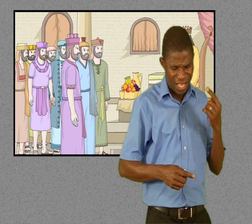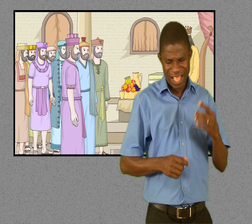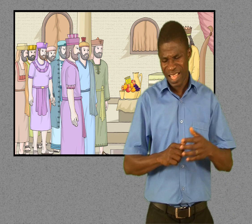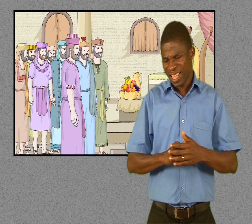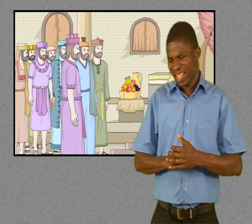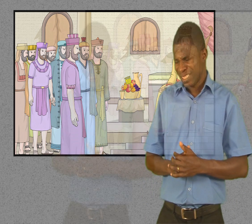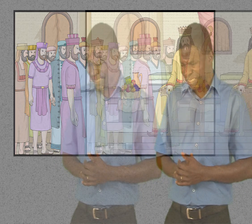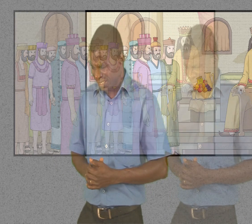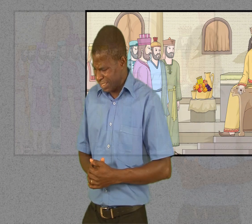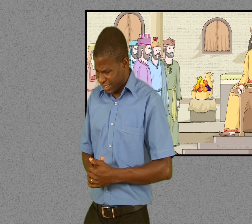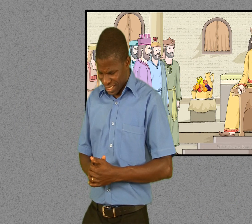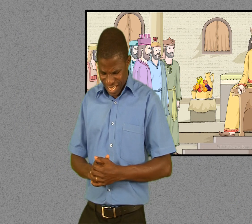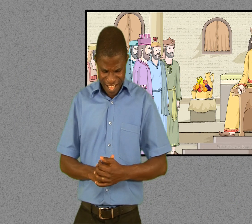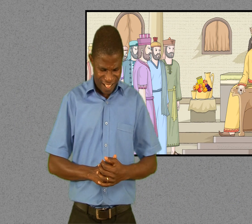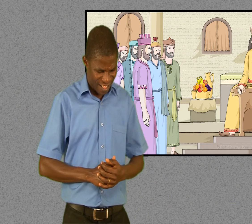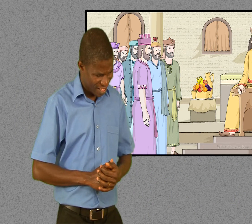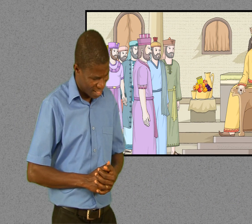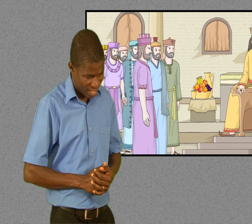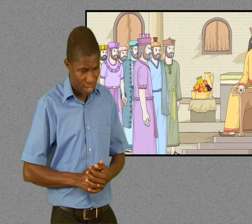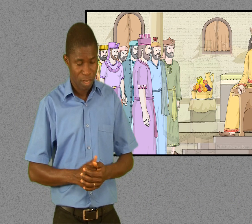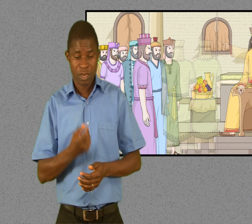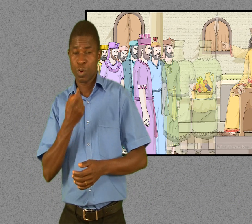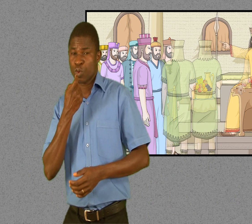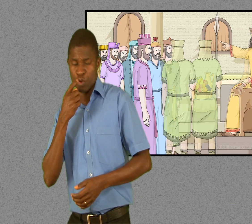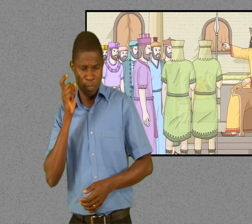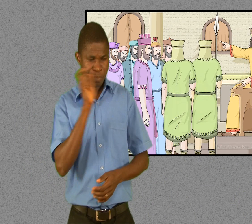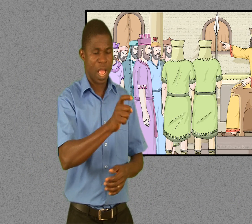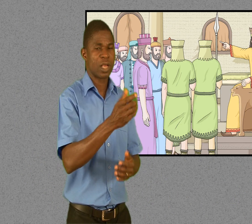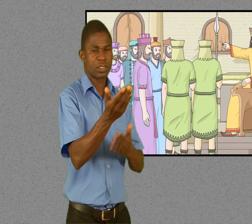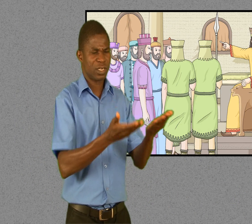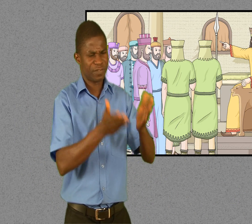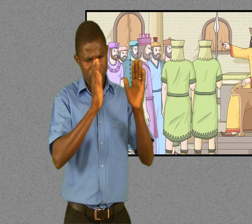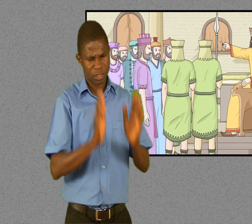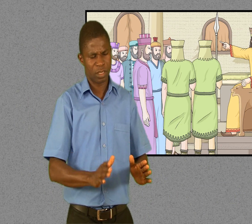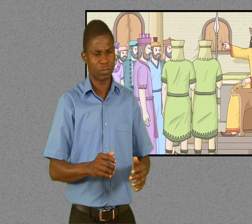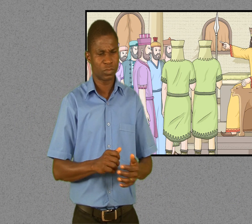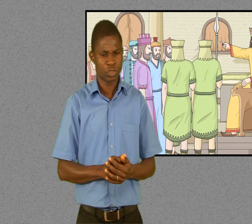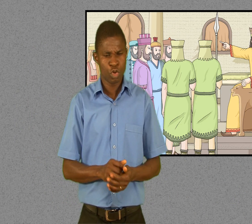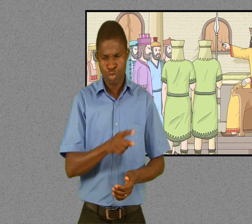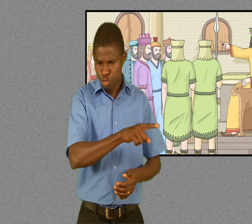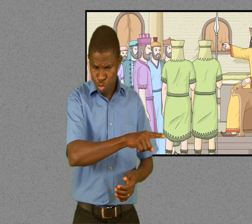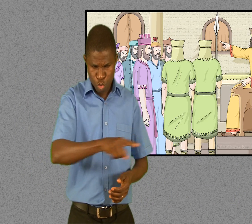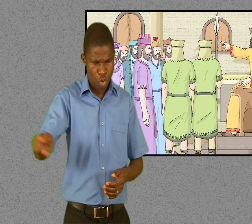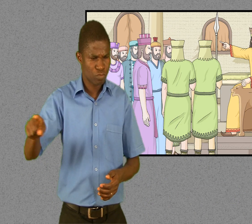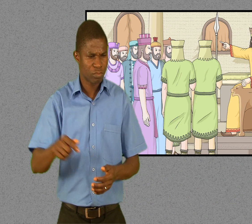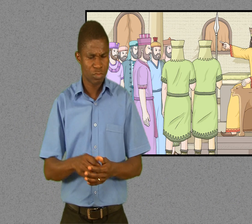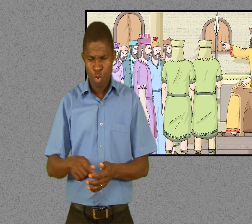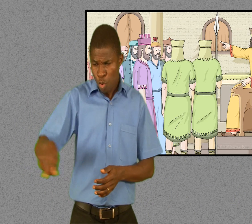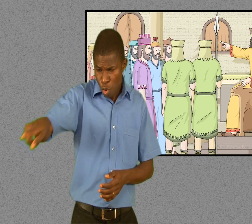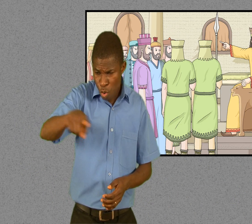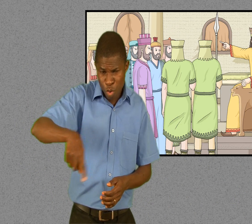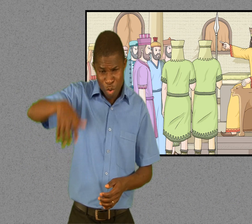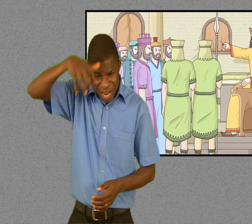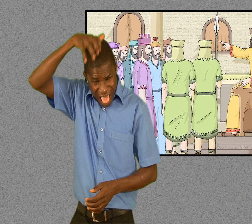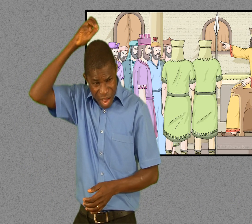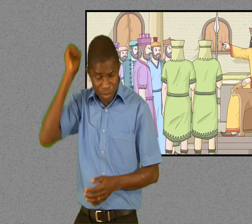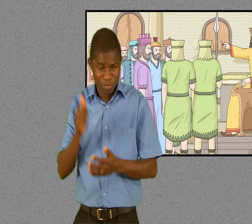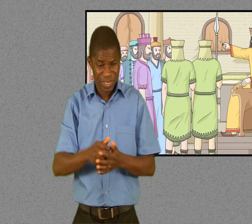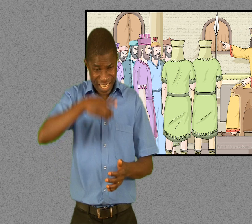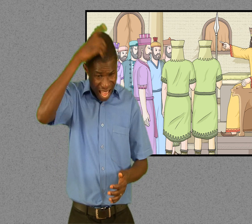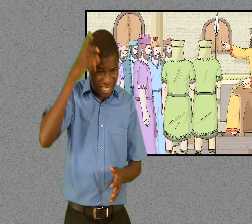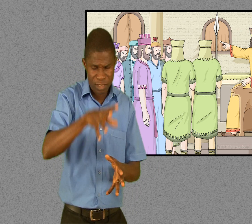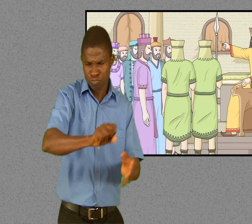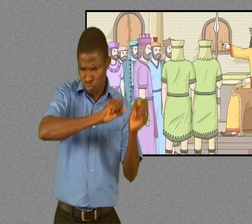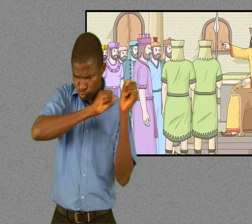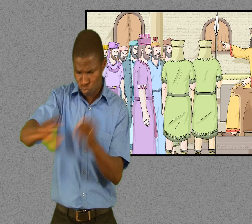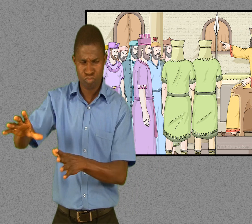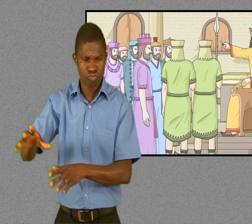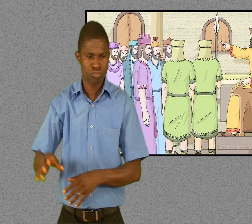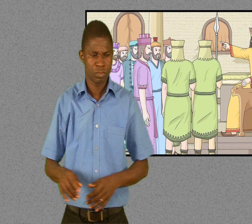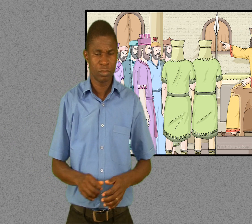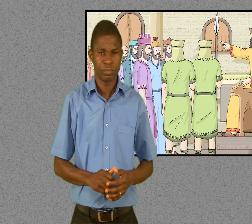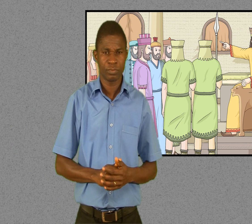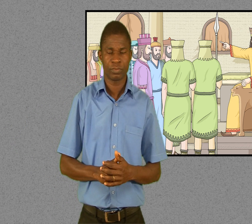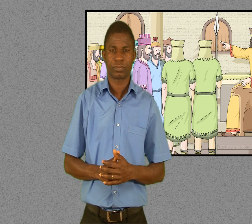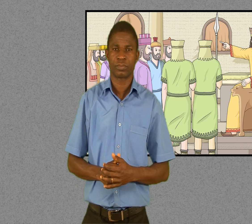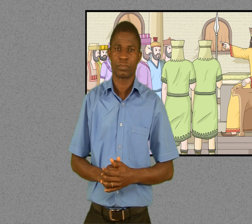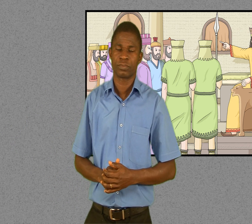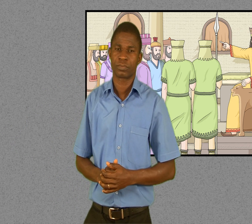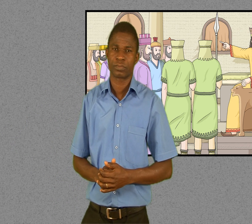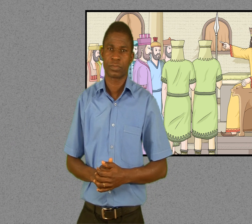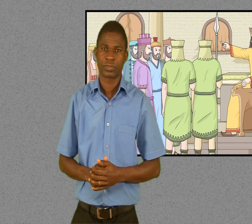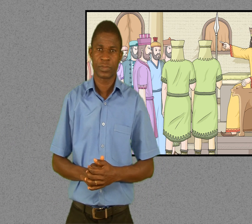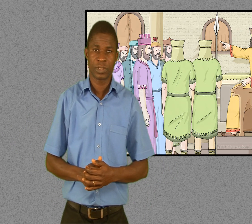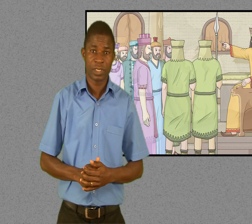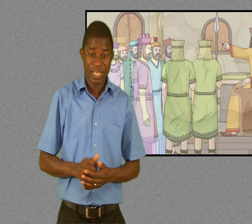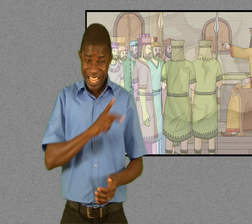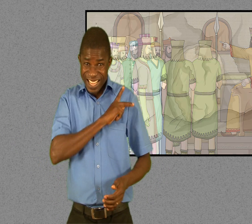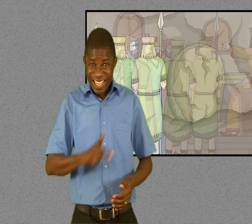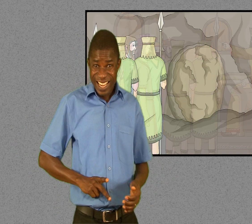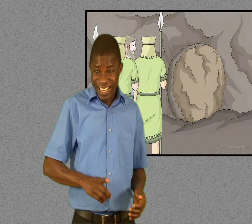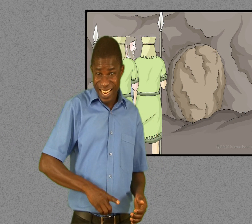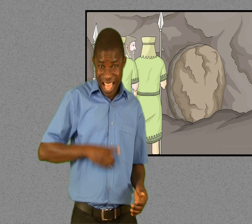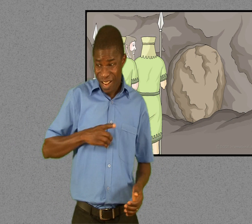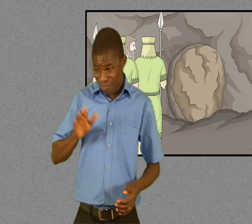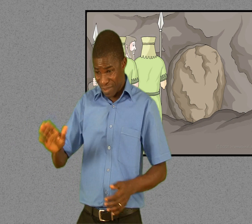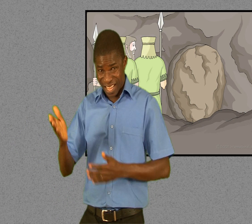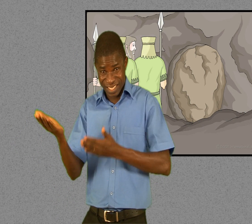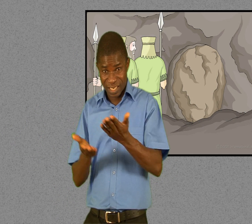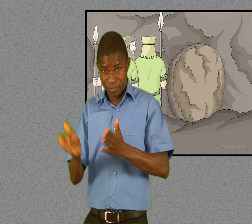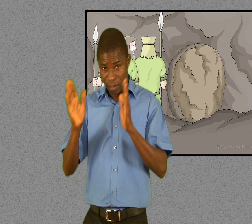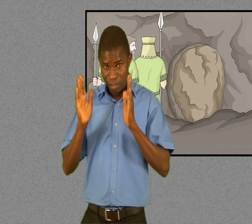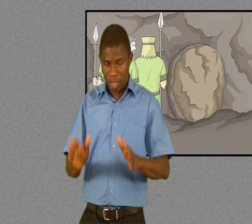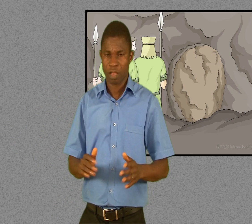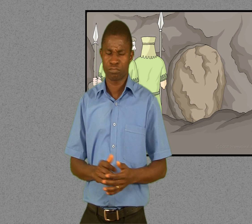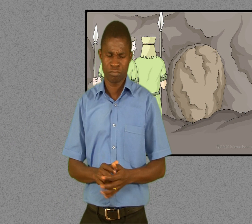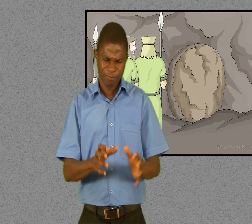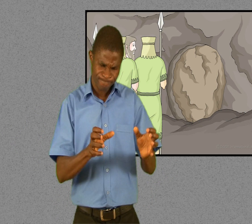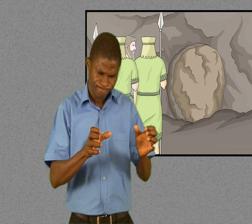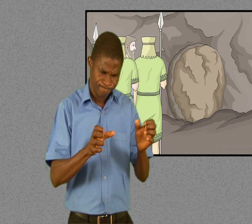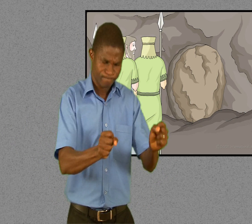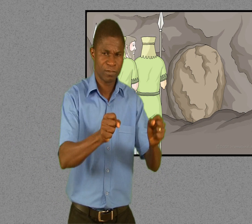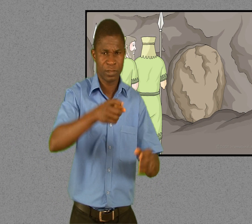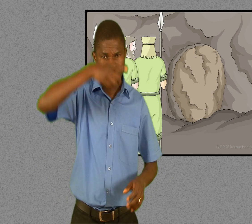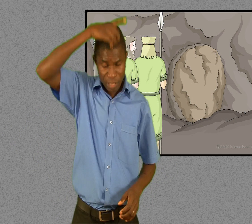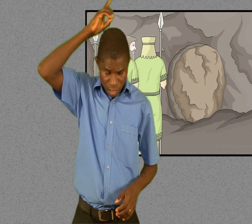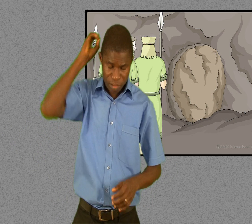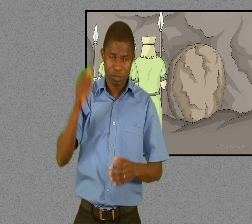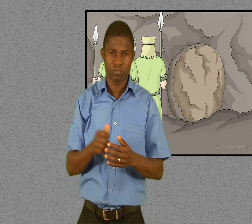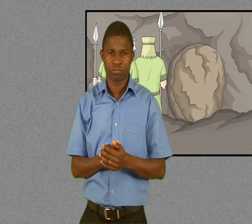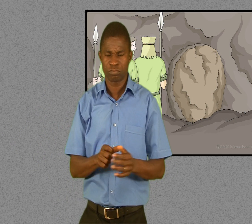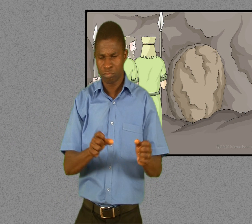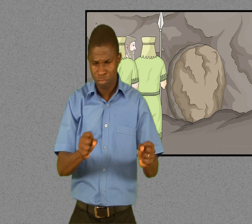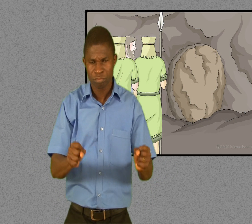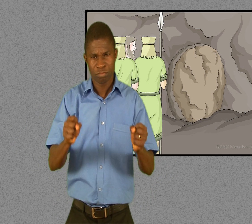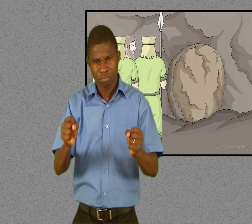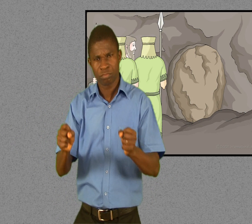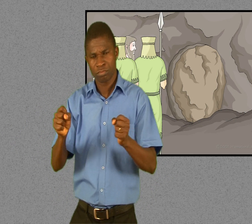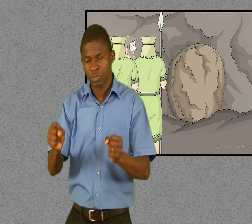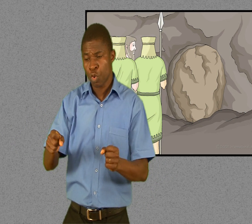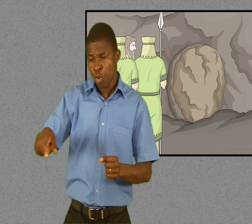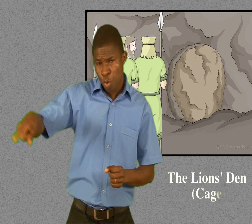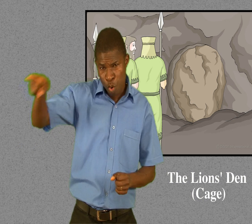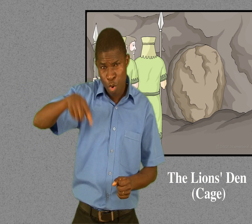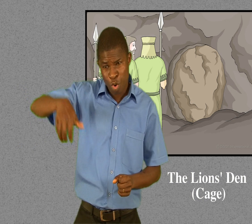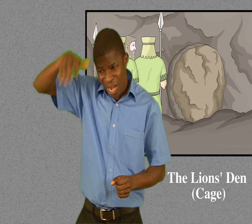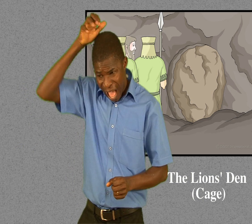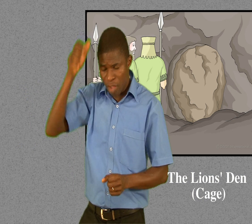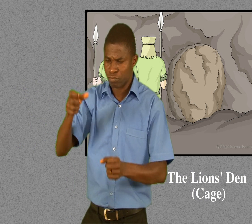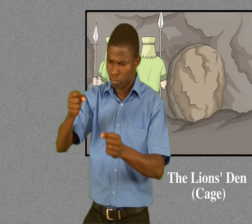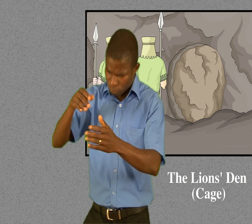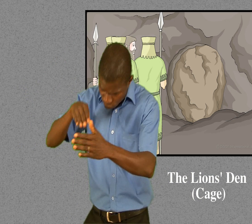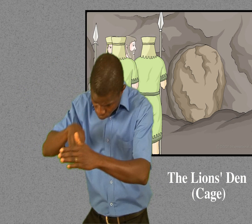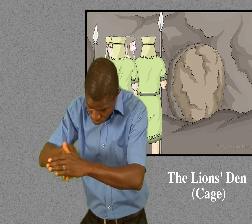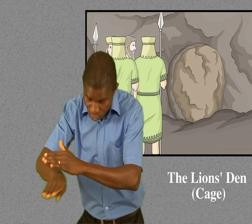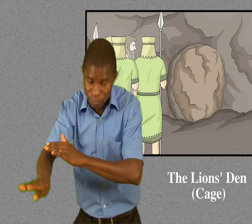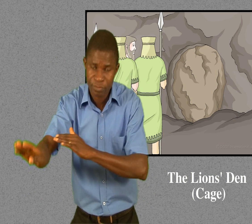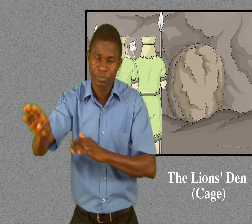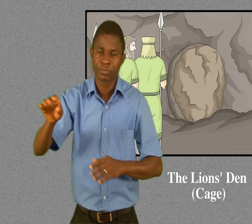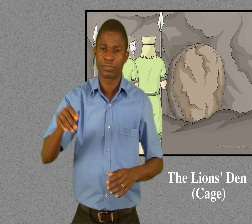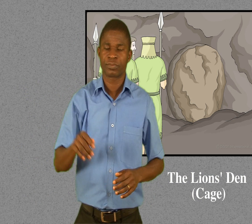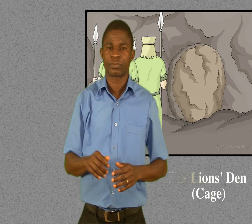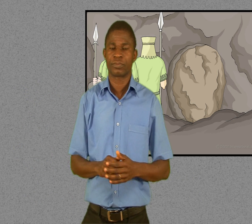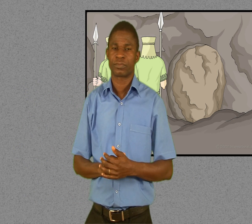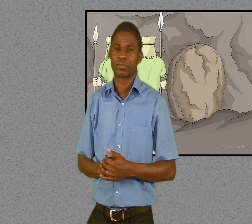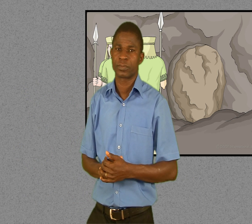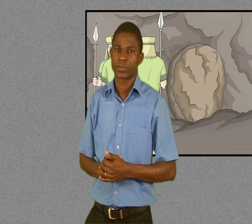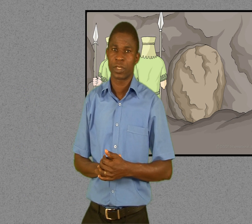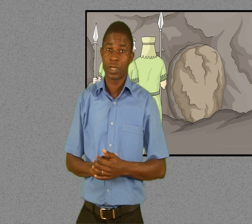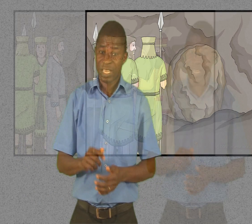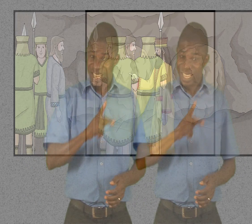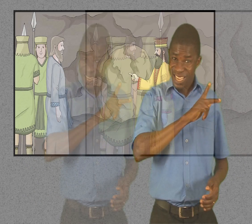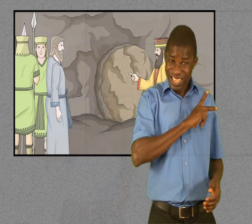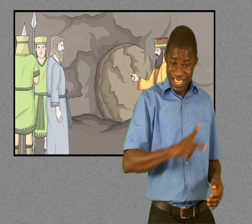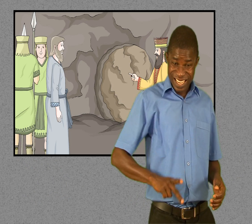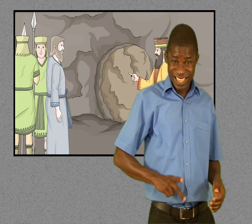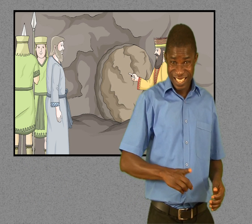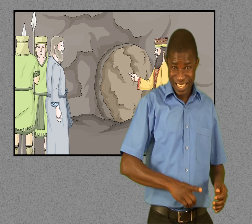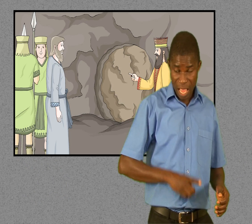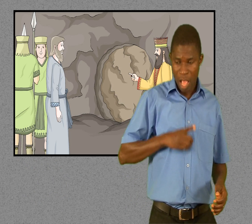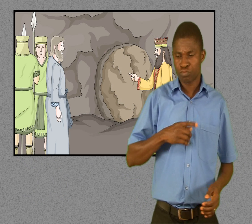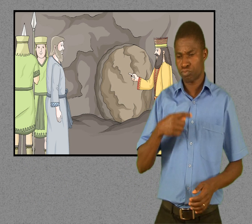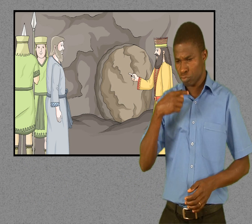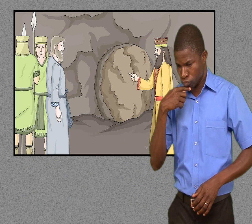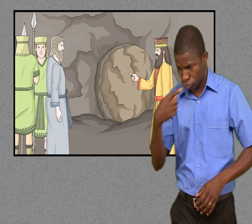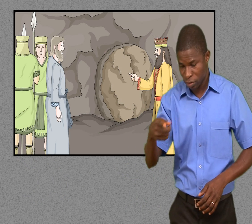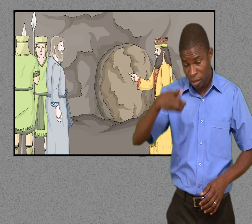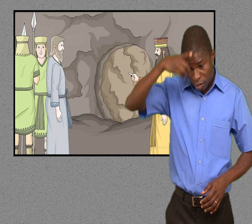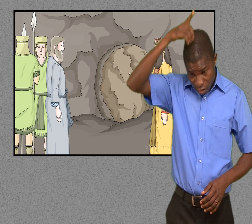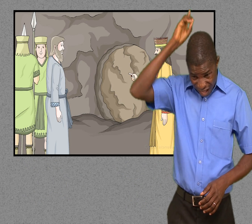So the king gave the order, and they brought Daniel and threw him into the den of lions.